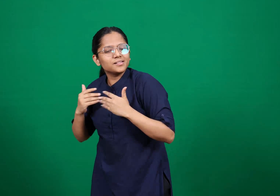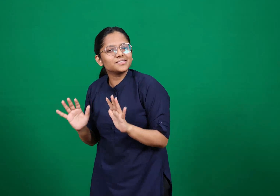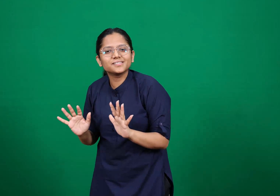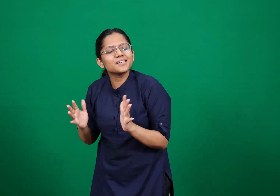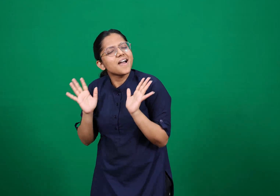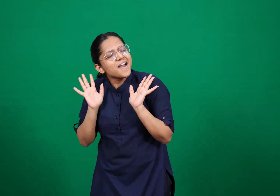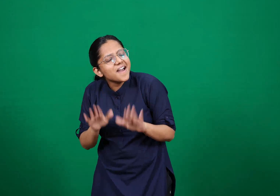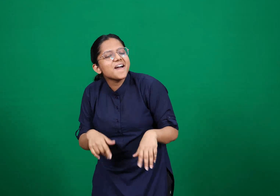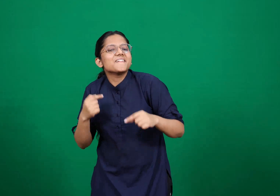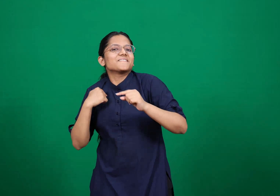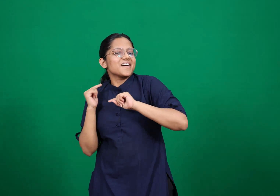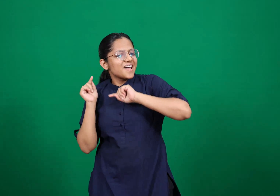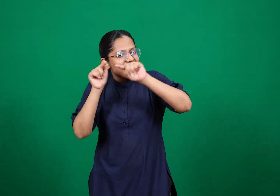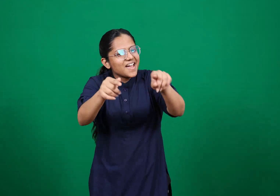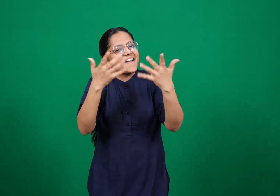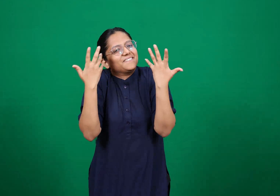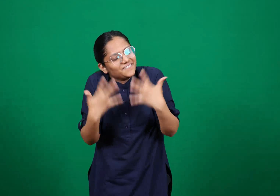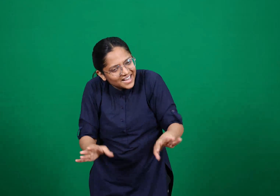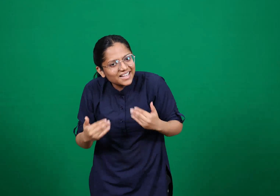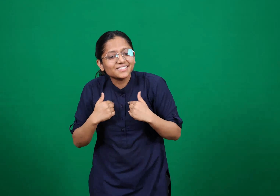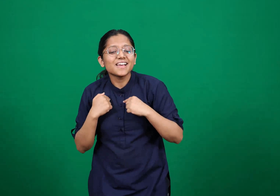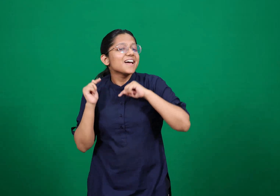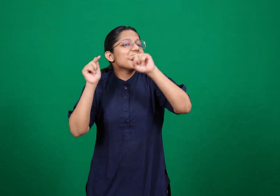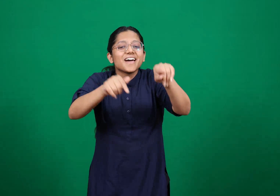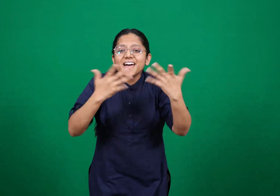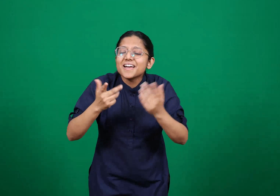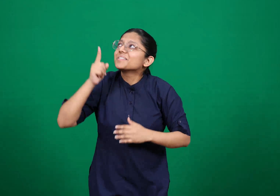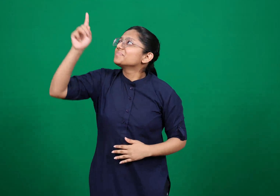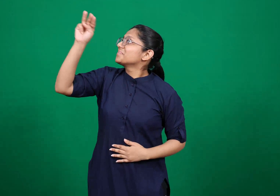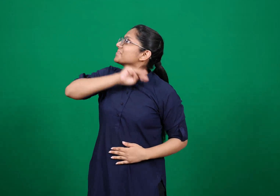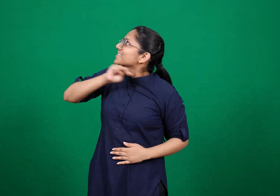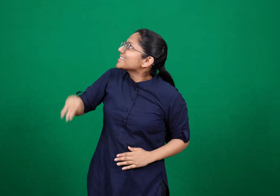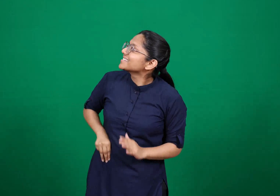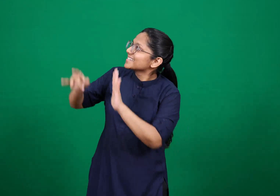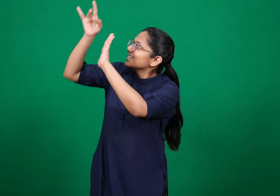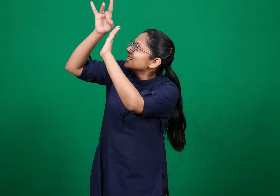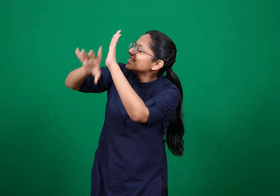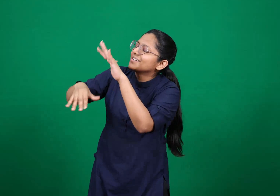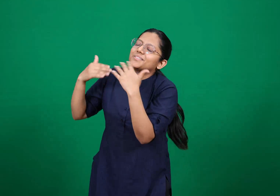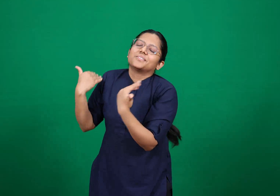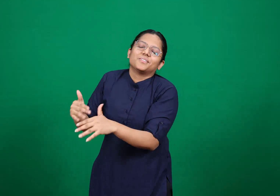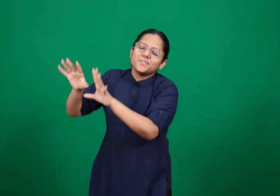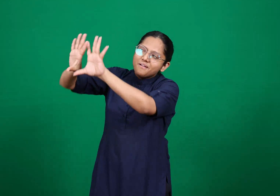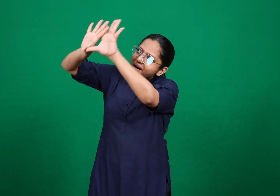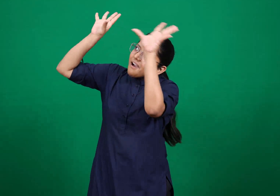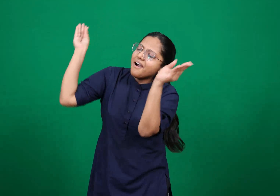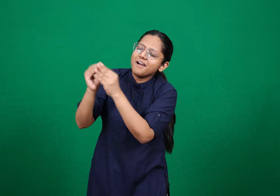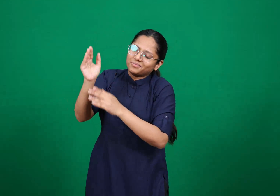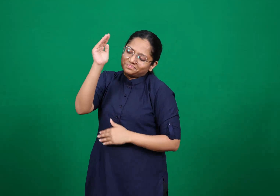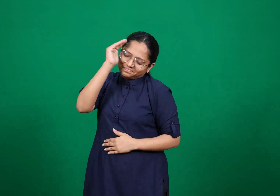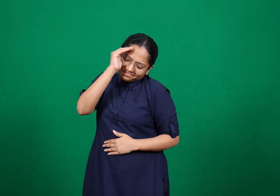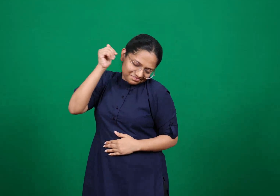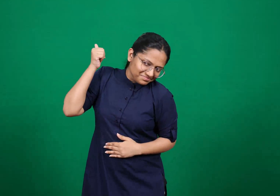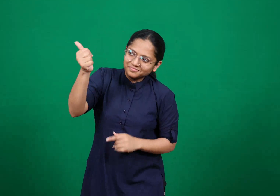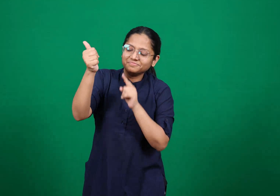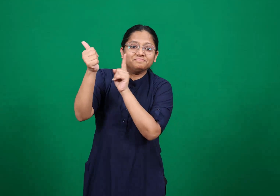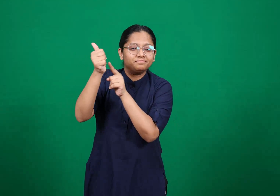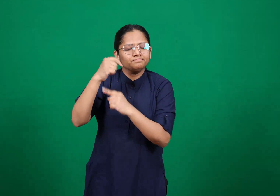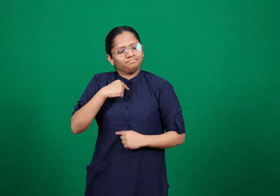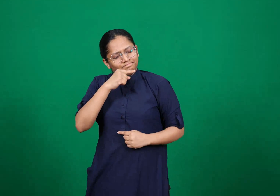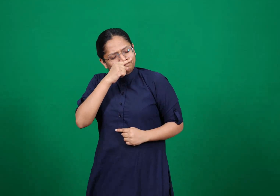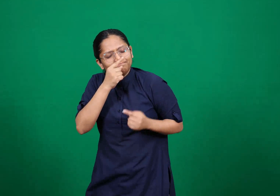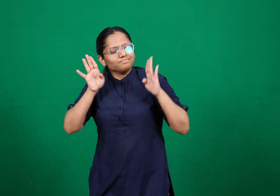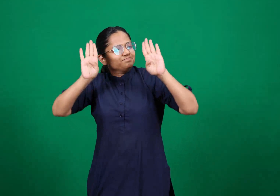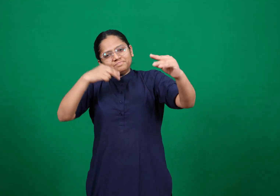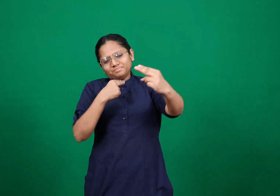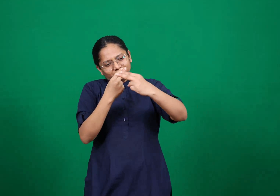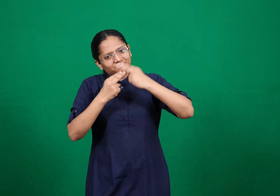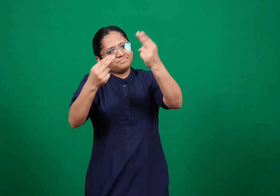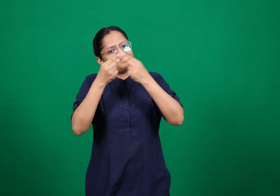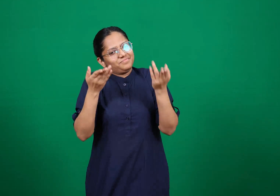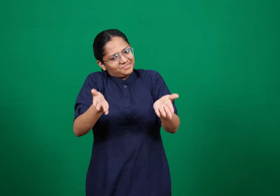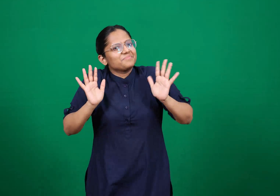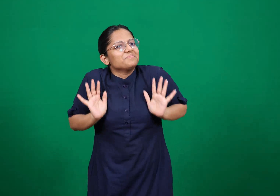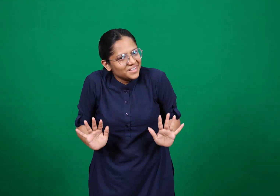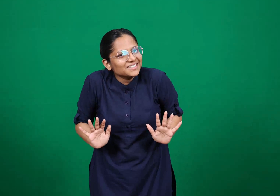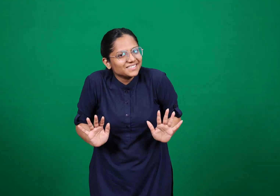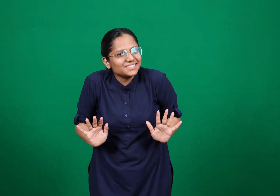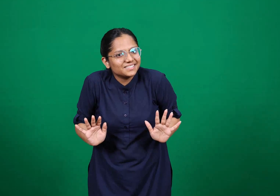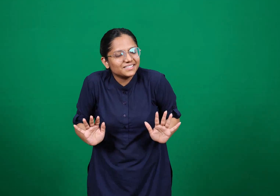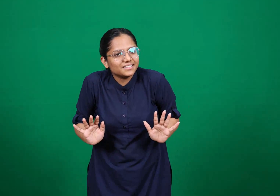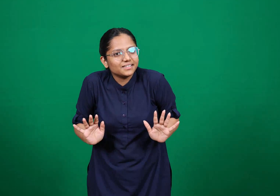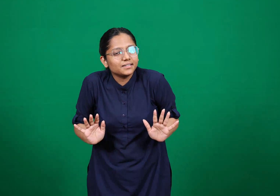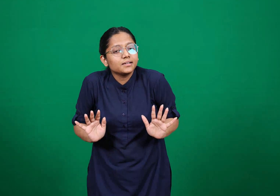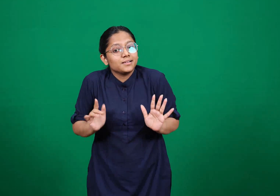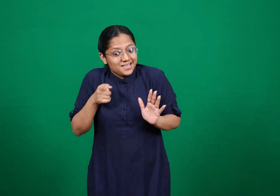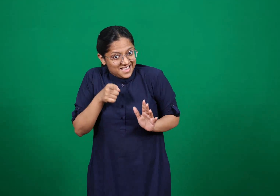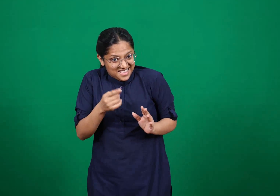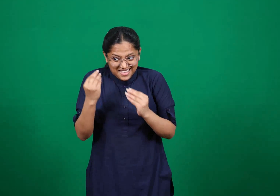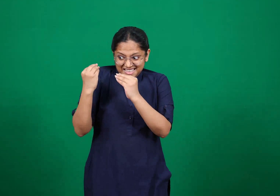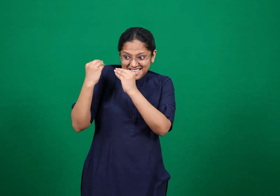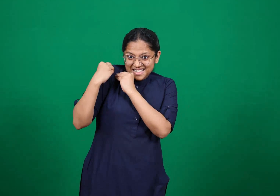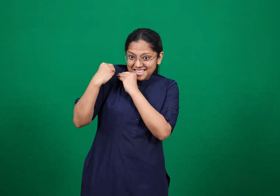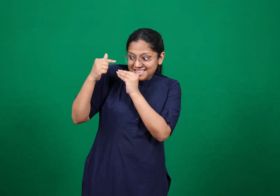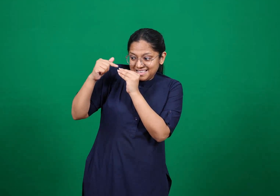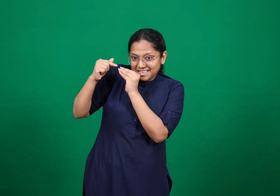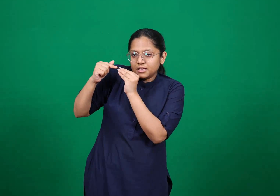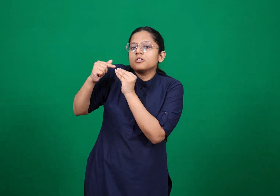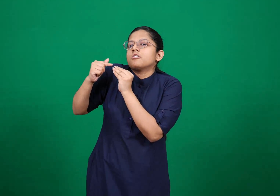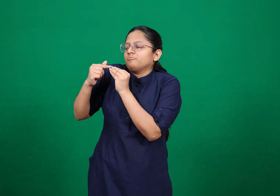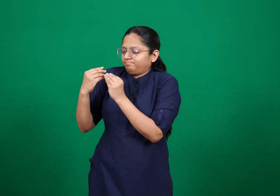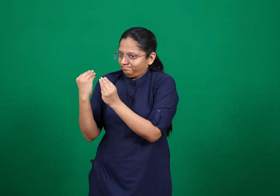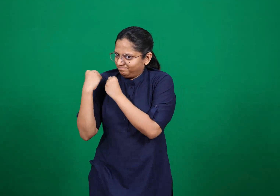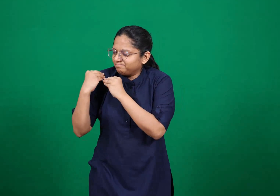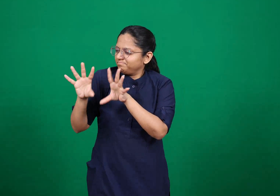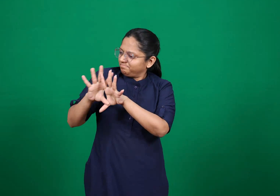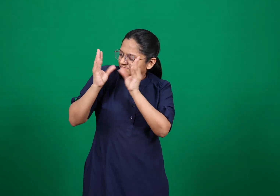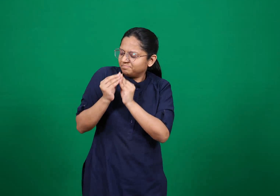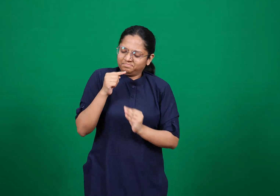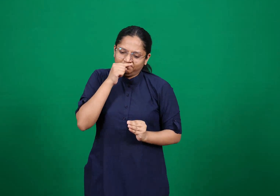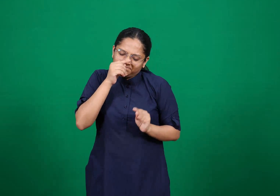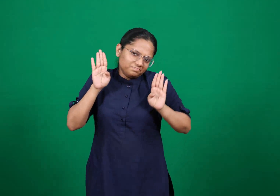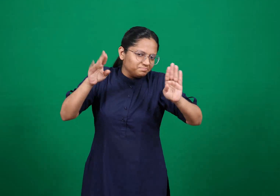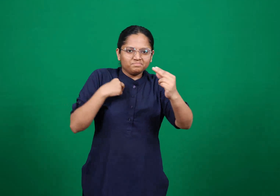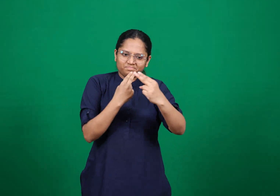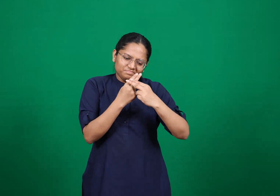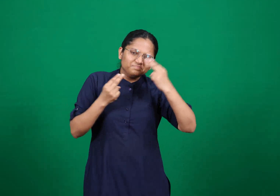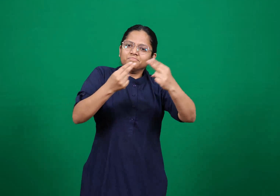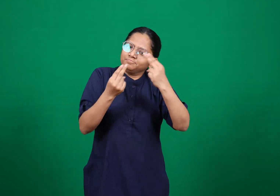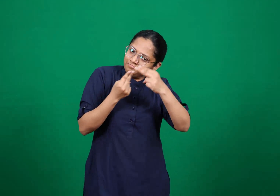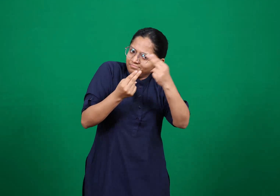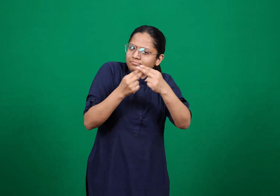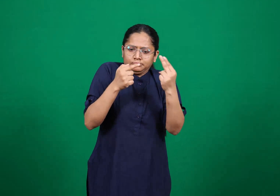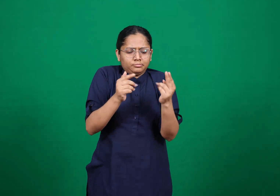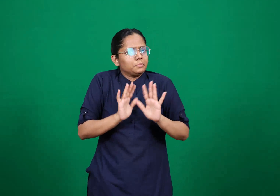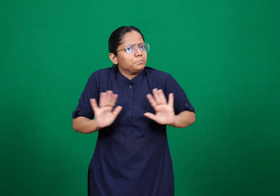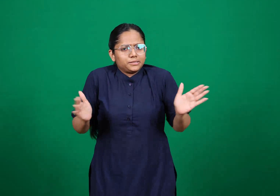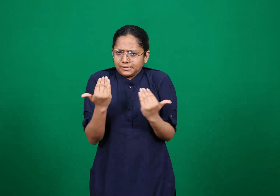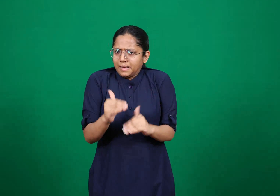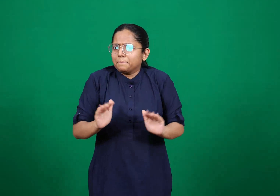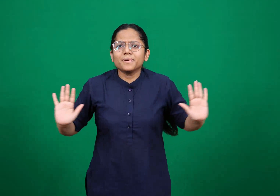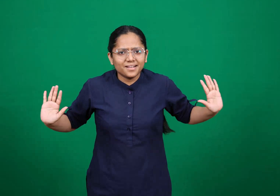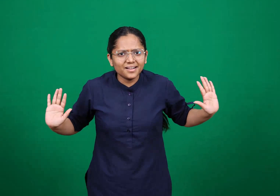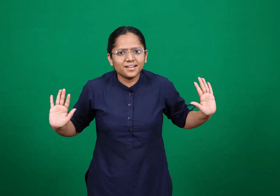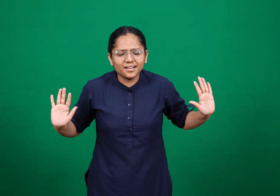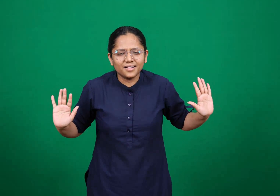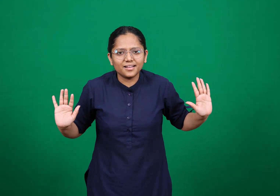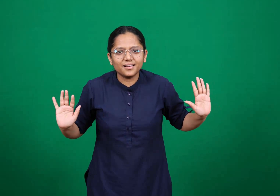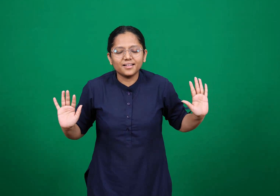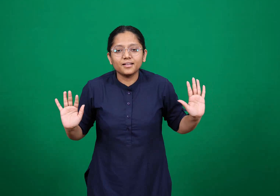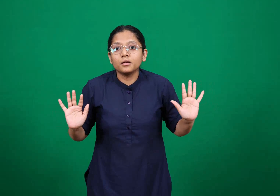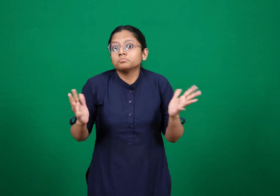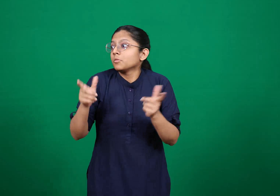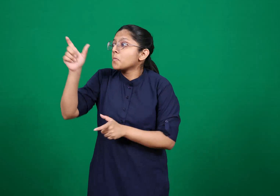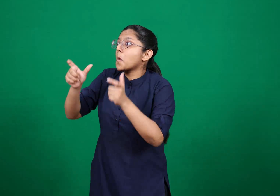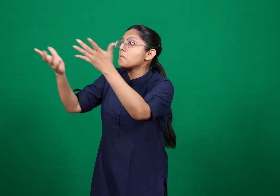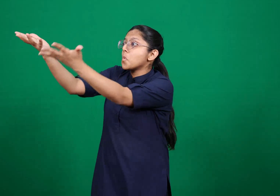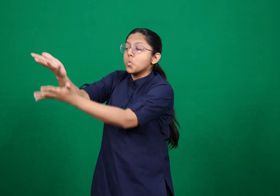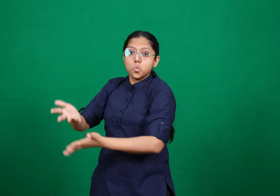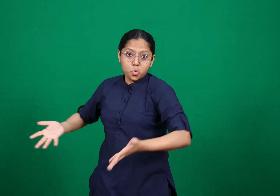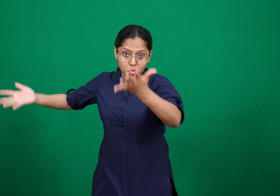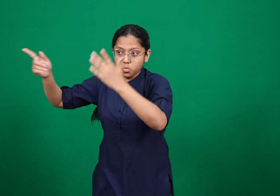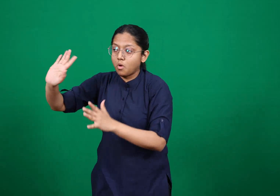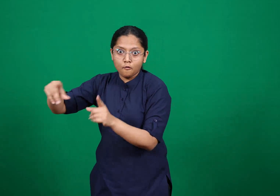Indeed, we were the first to reach you with the gospel of Christ.